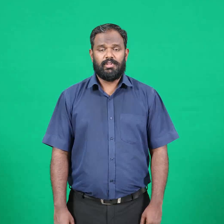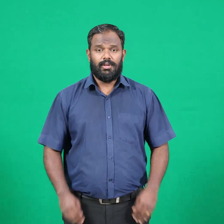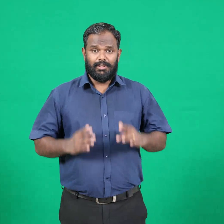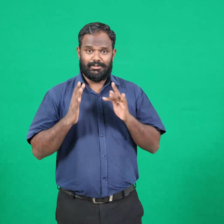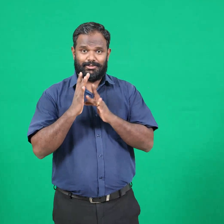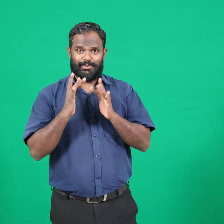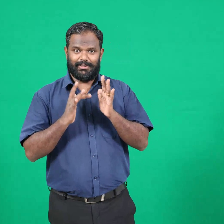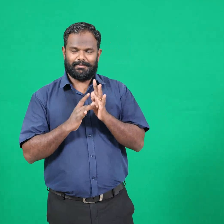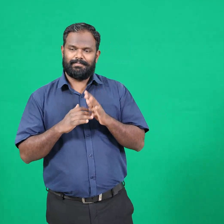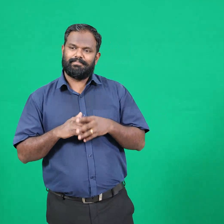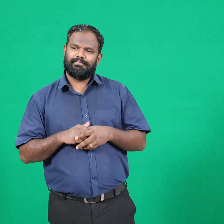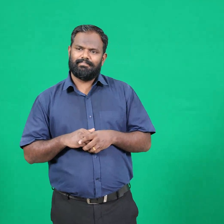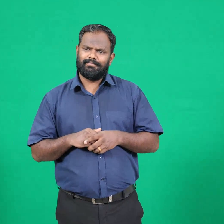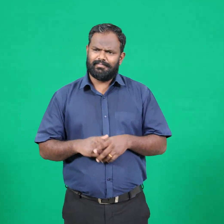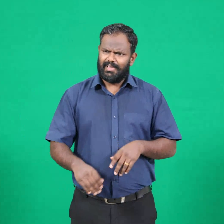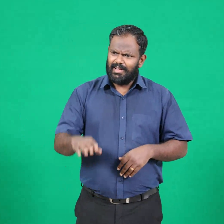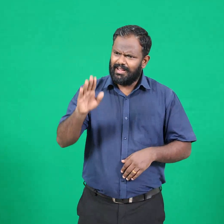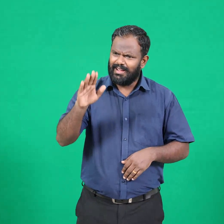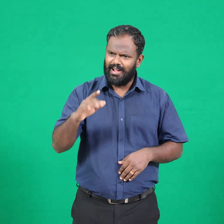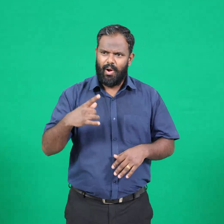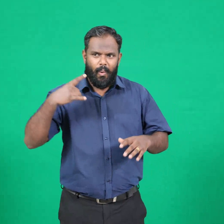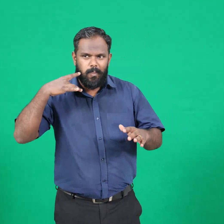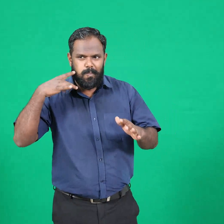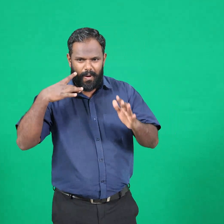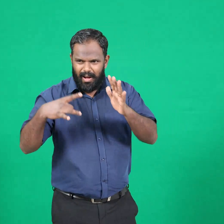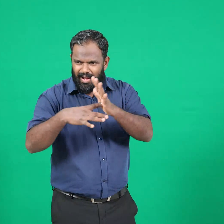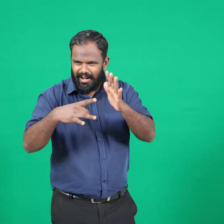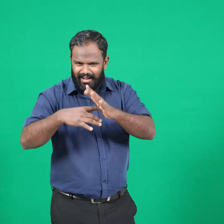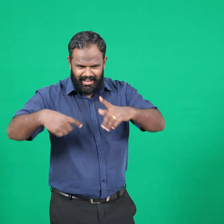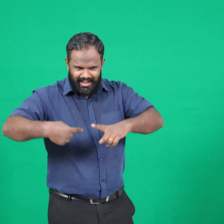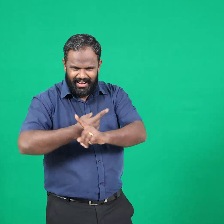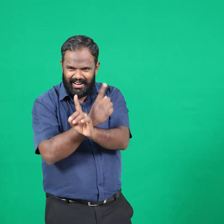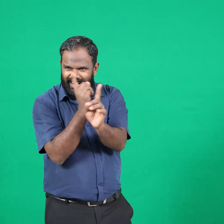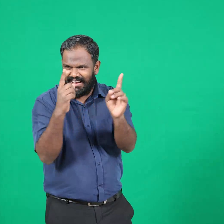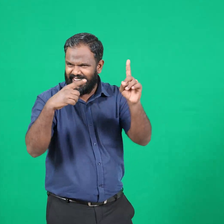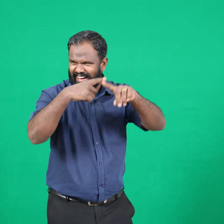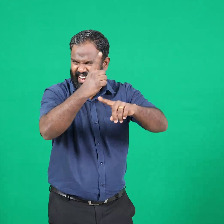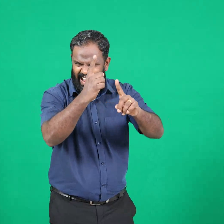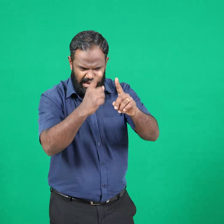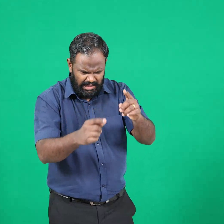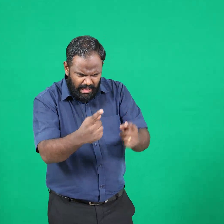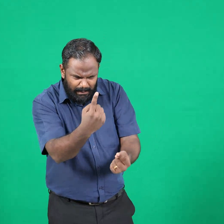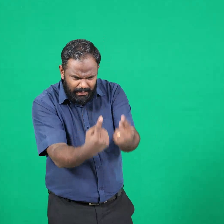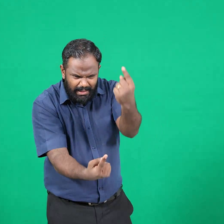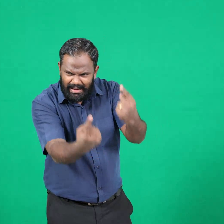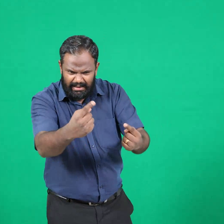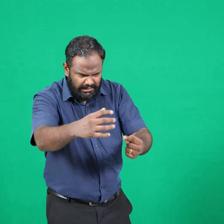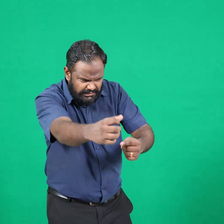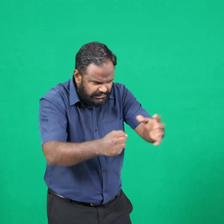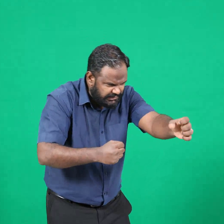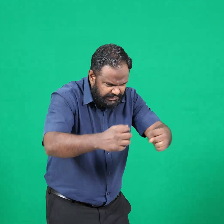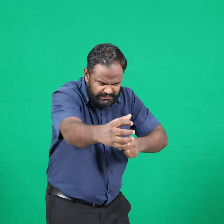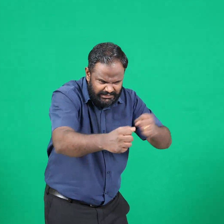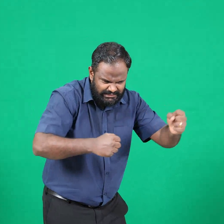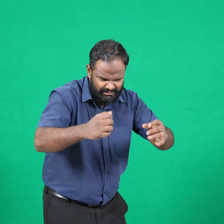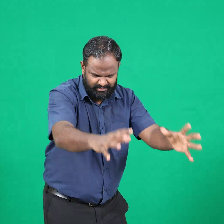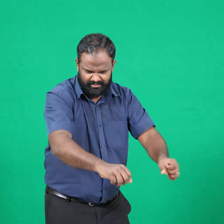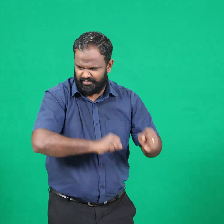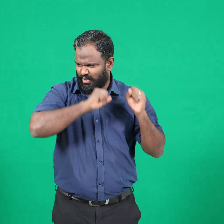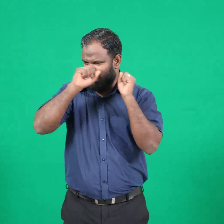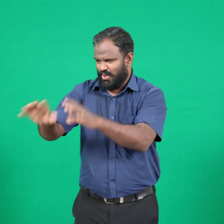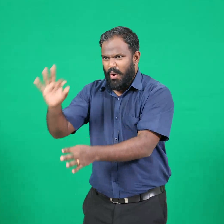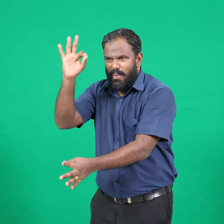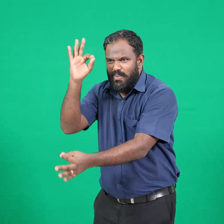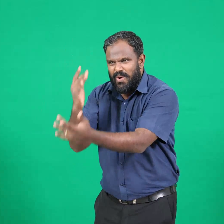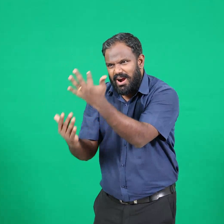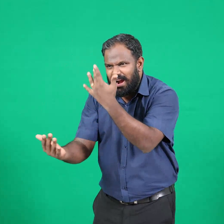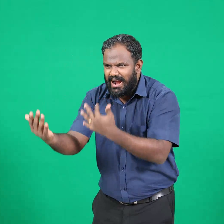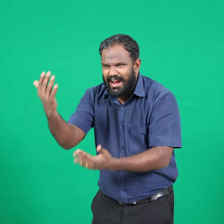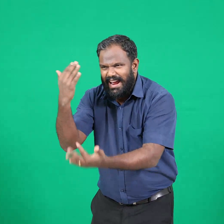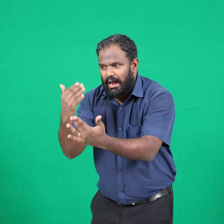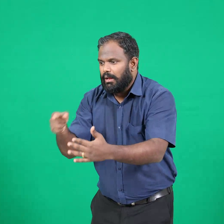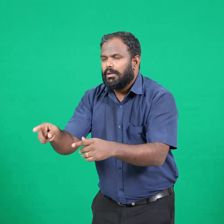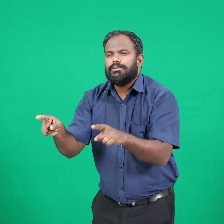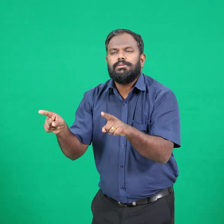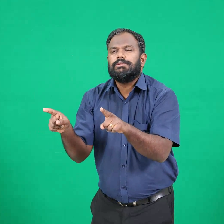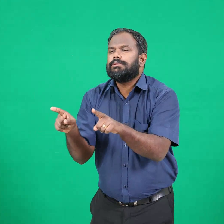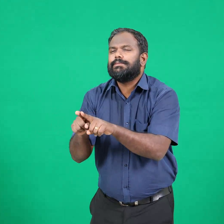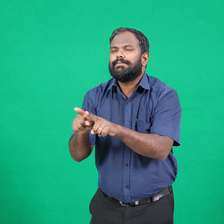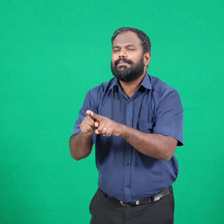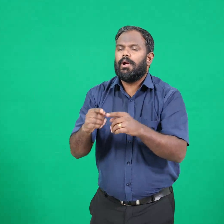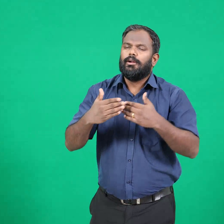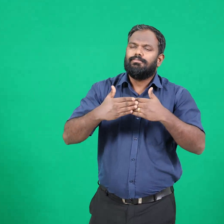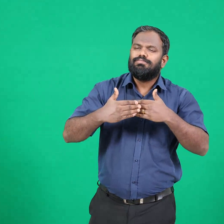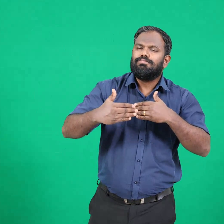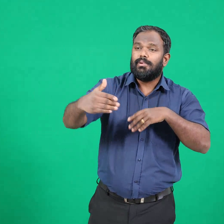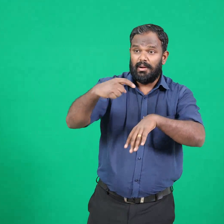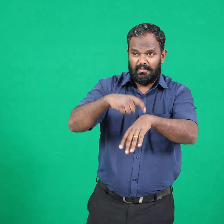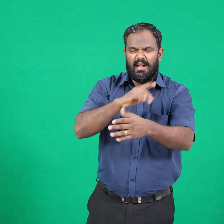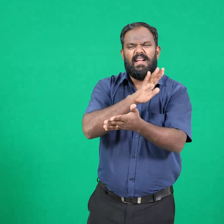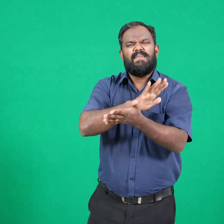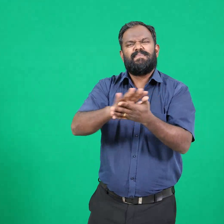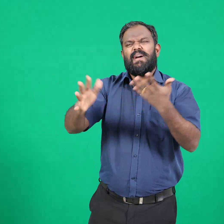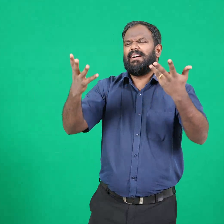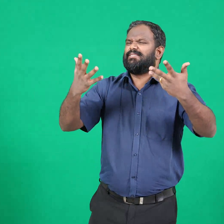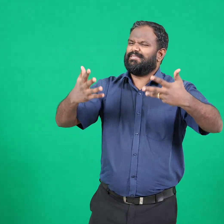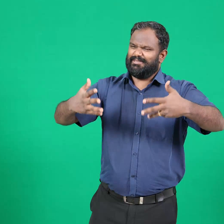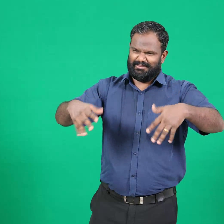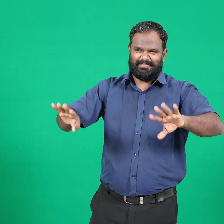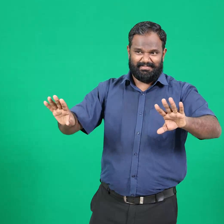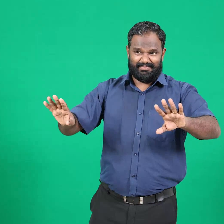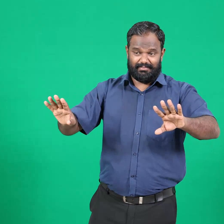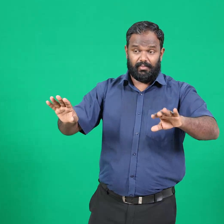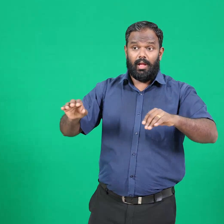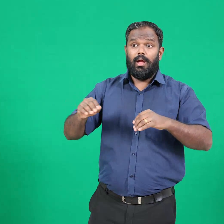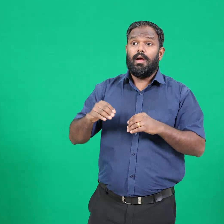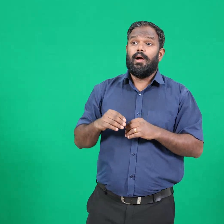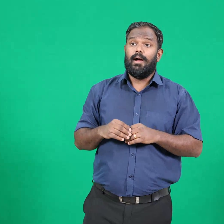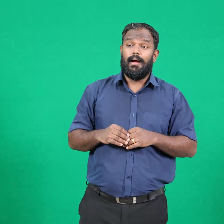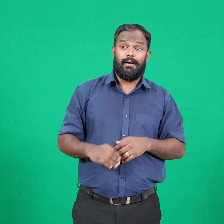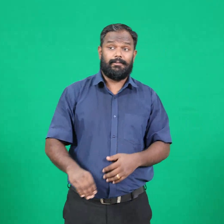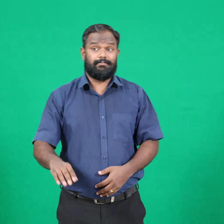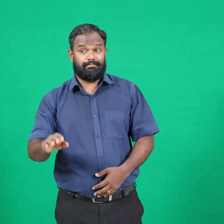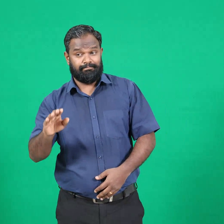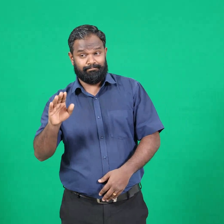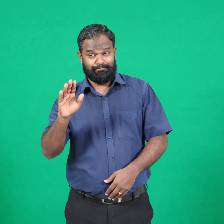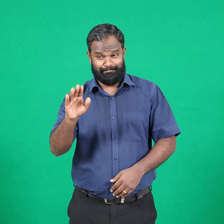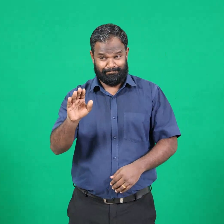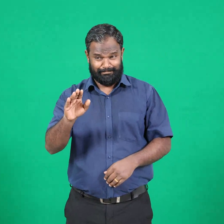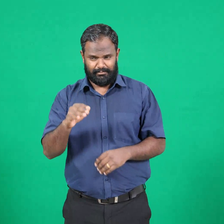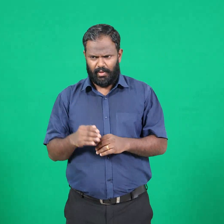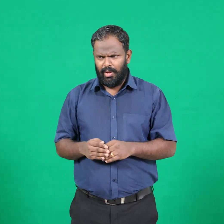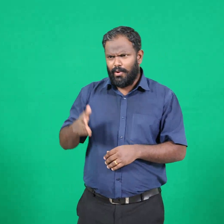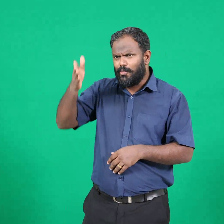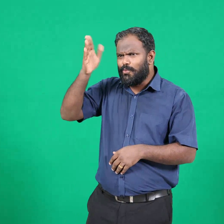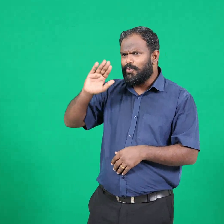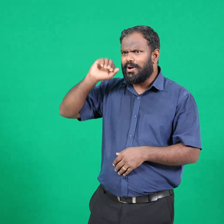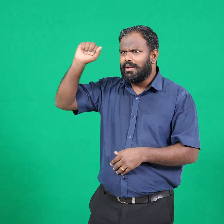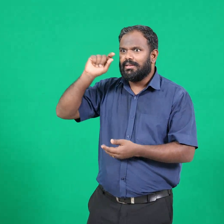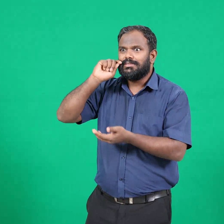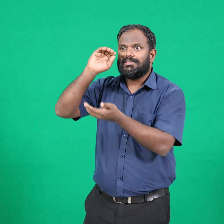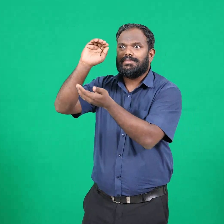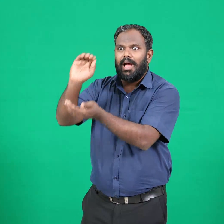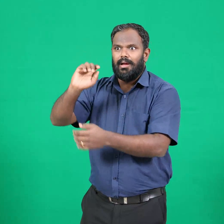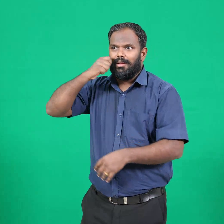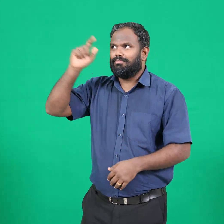As the weeds are collected and burned in the fire, so will it be at the end of the age.